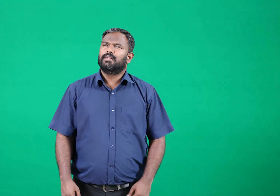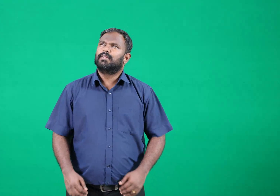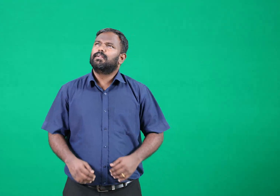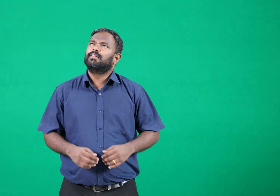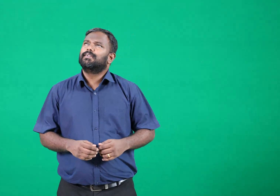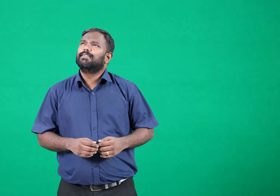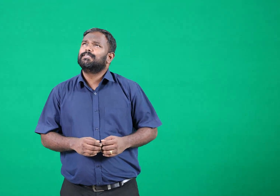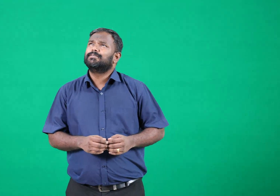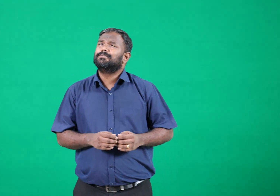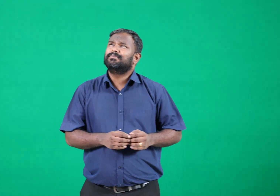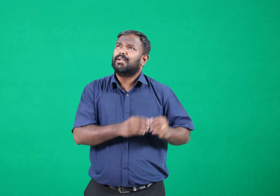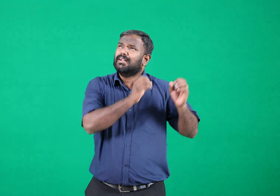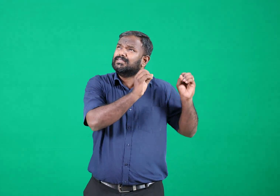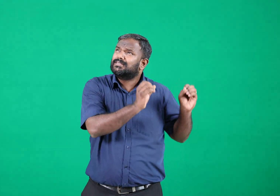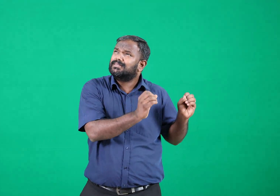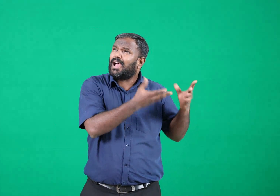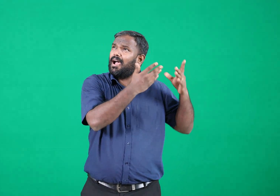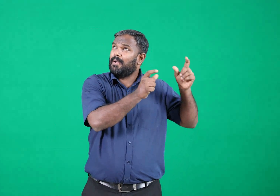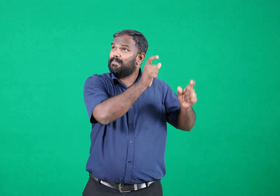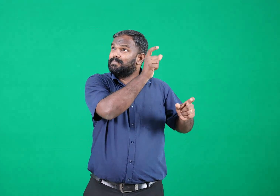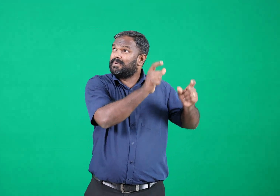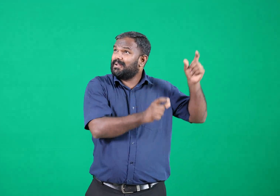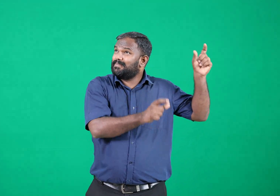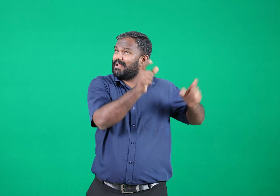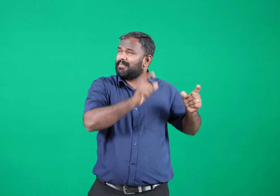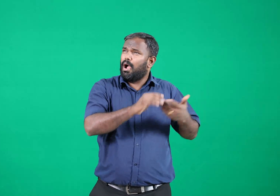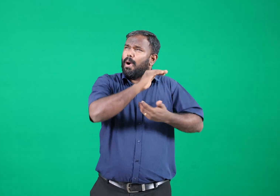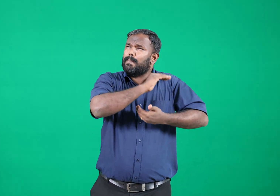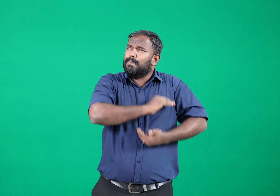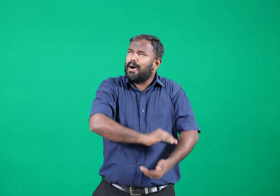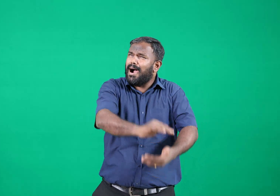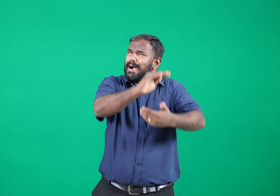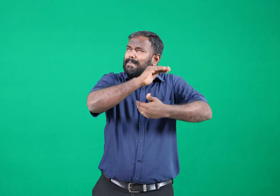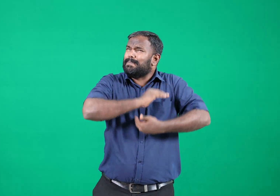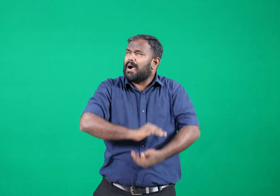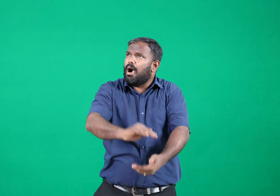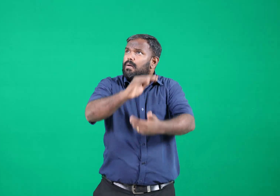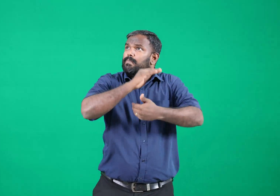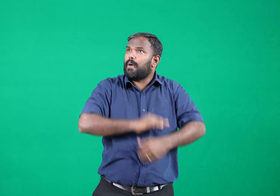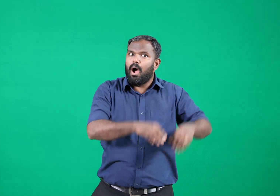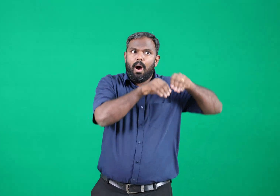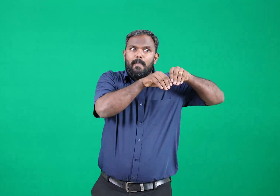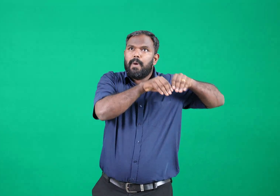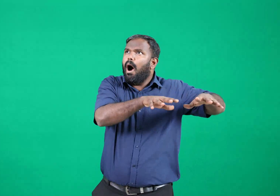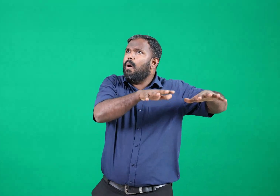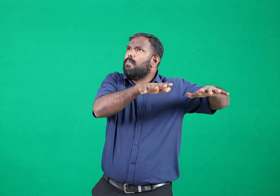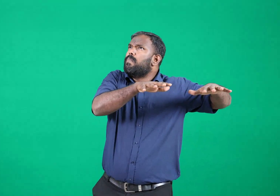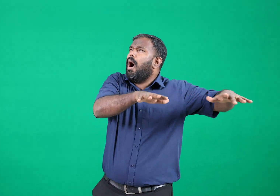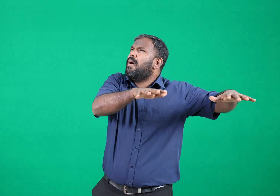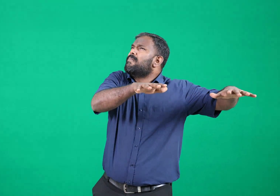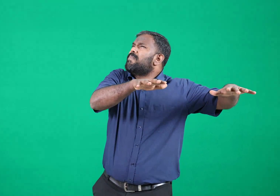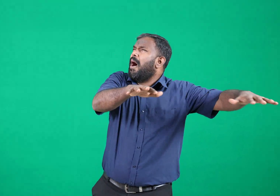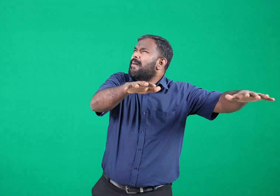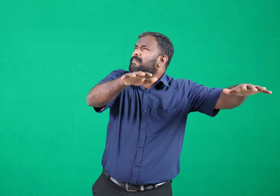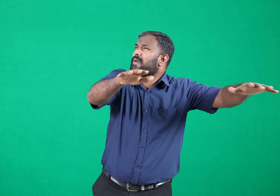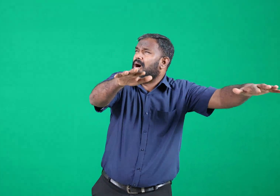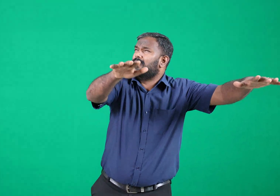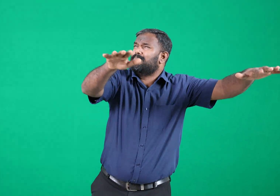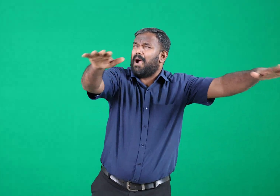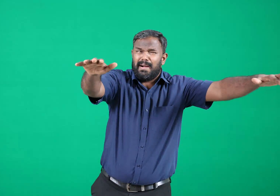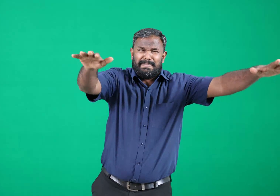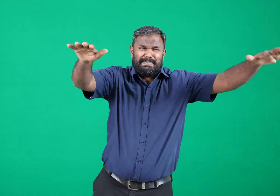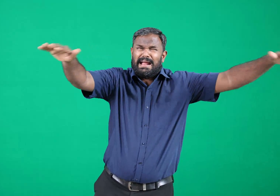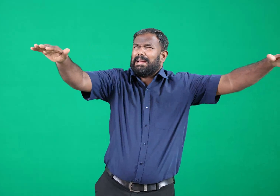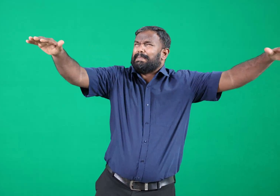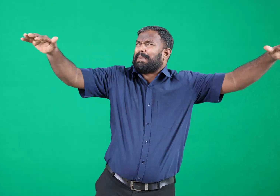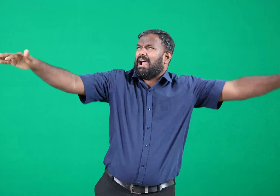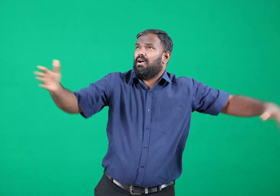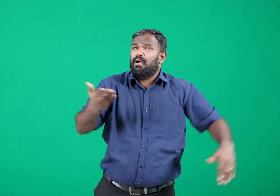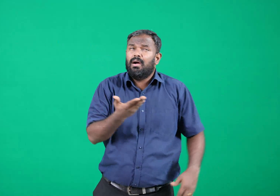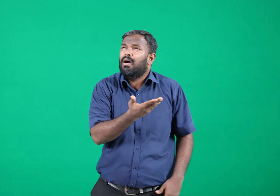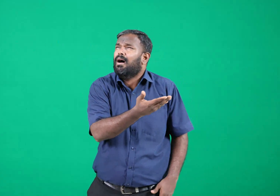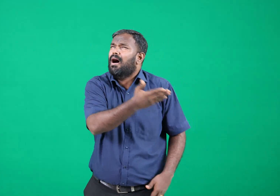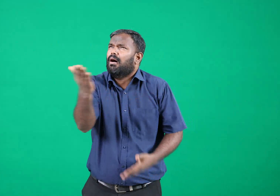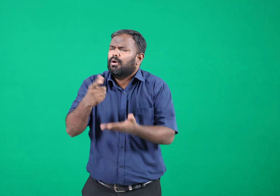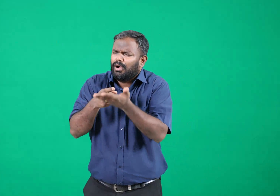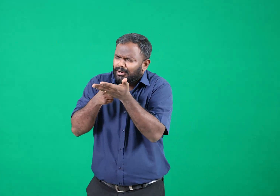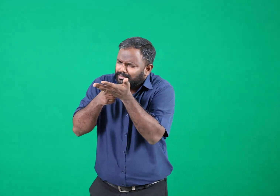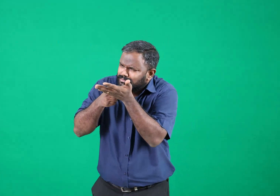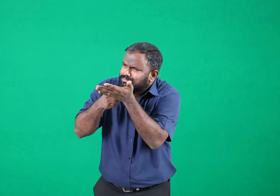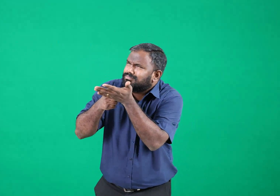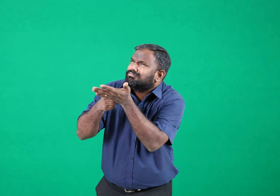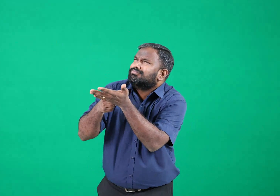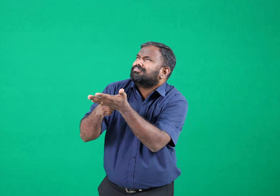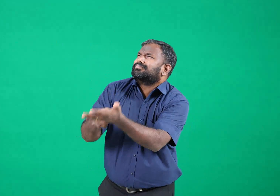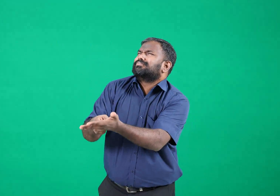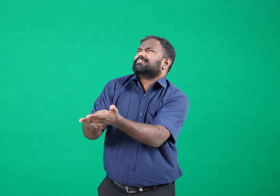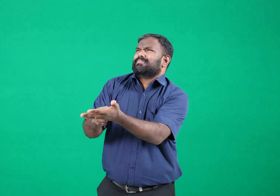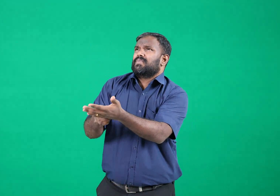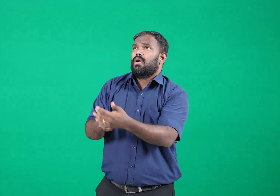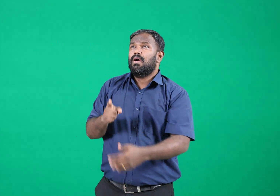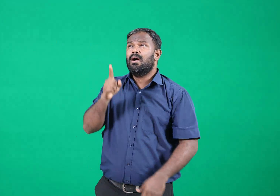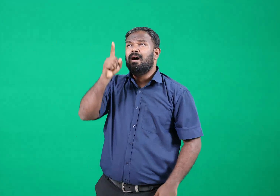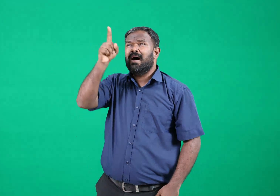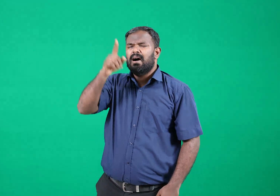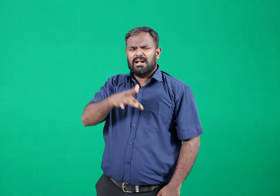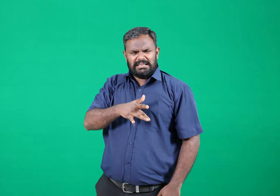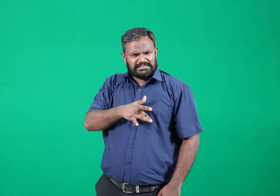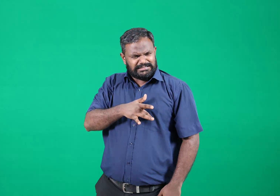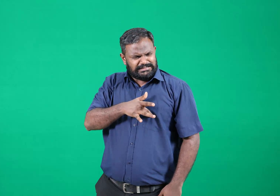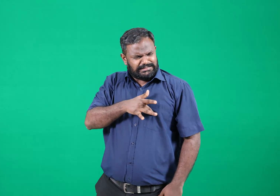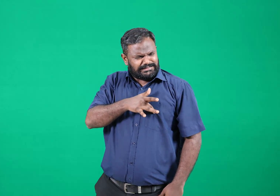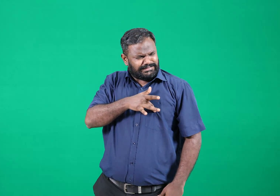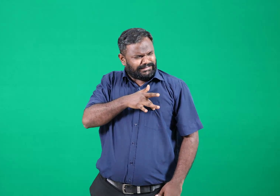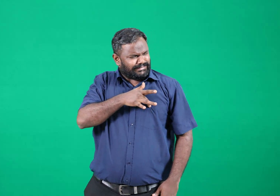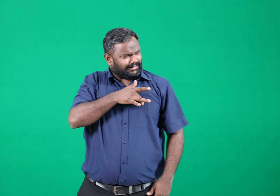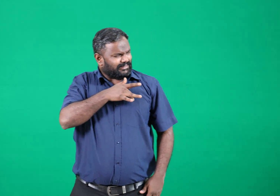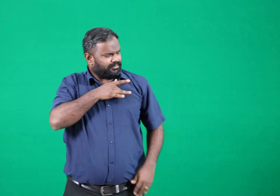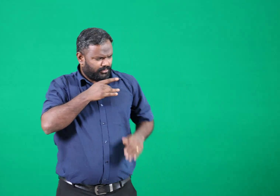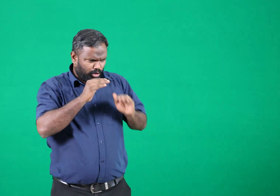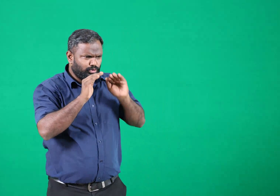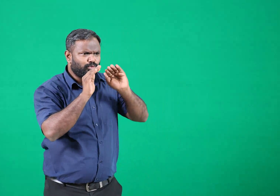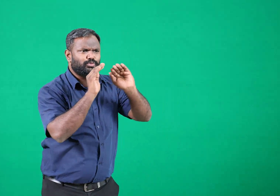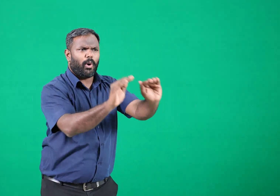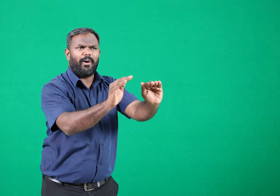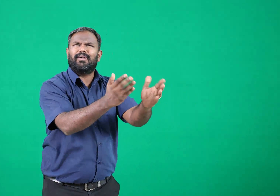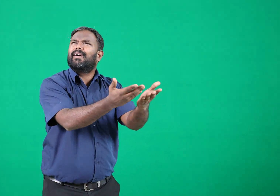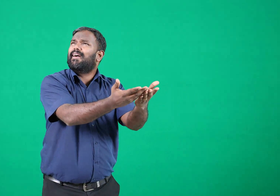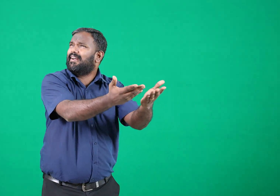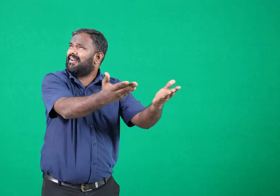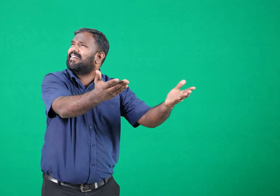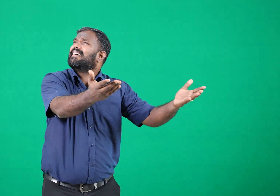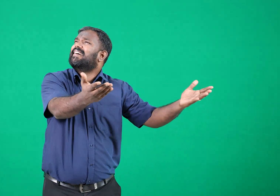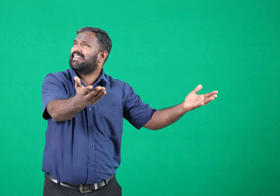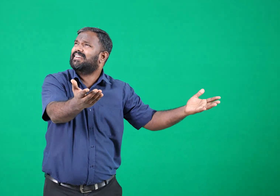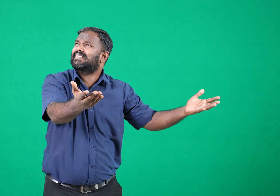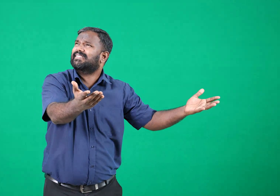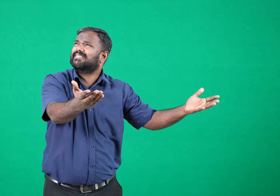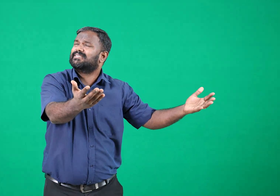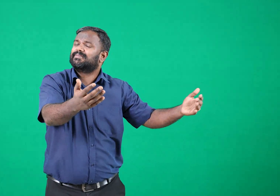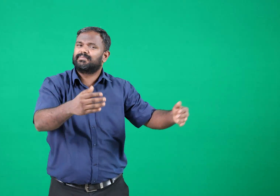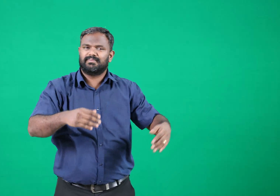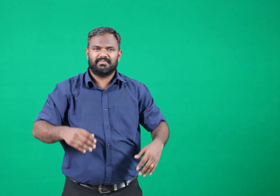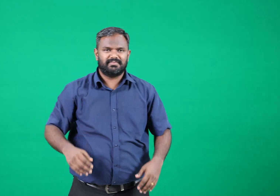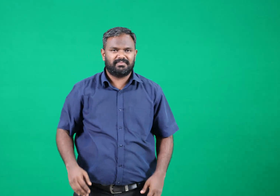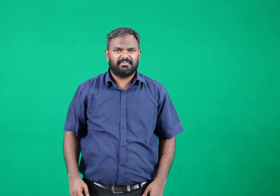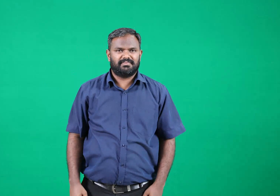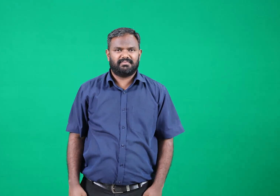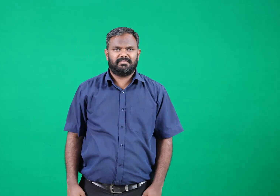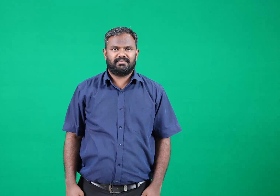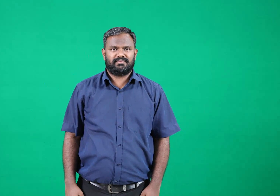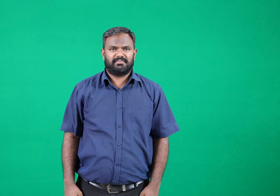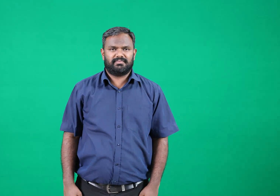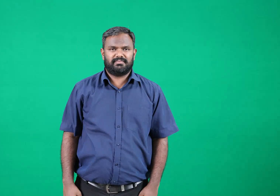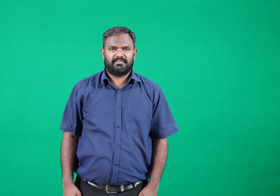His mercy extends to those who fear Him, from generation to generation.